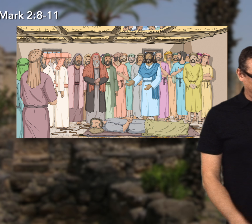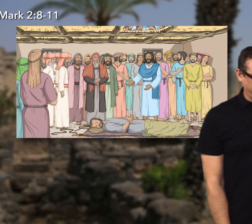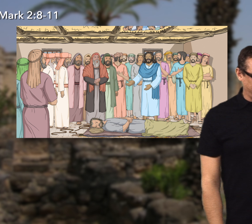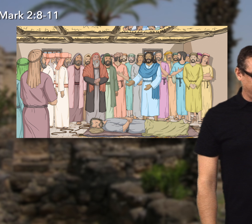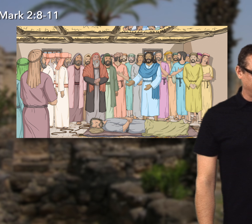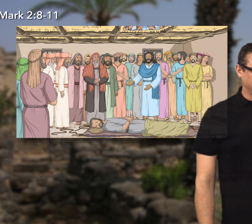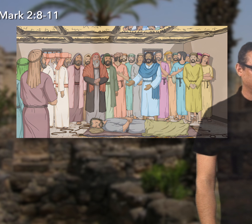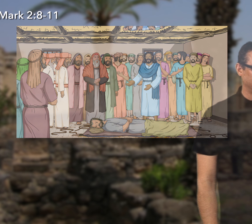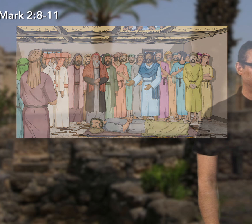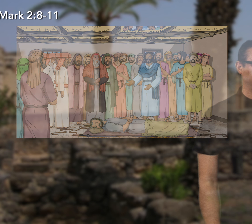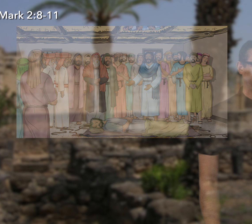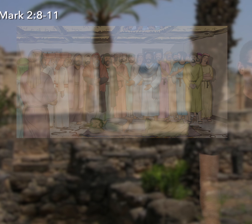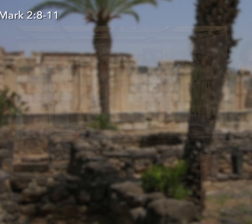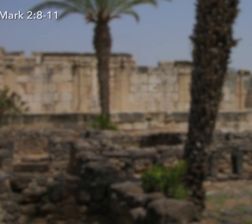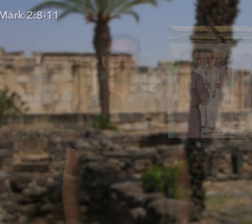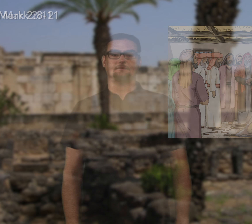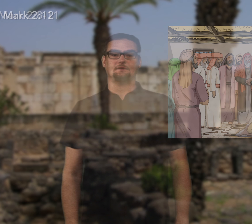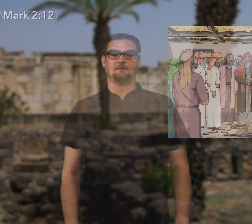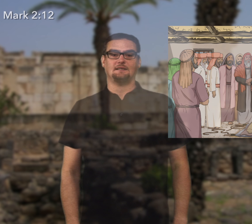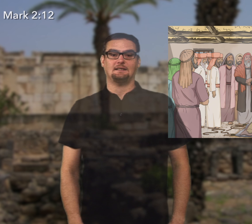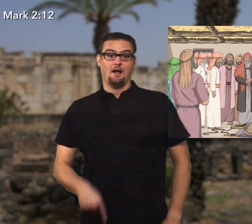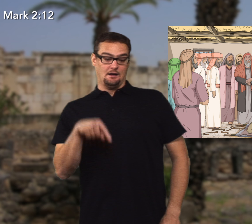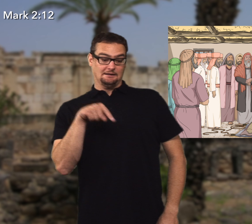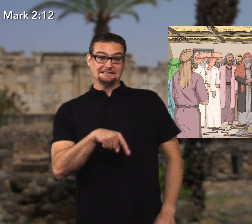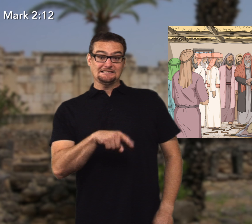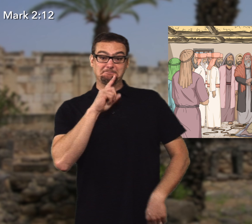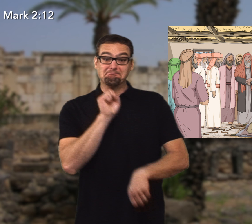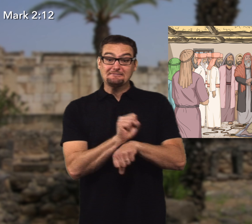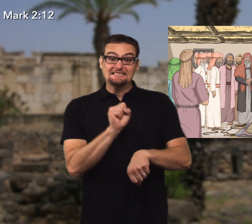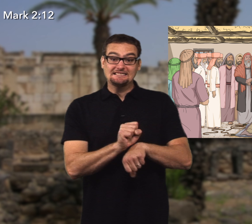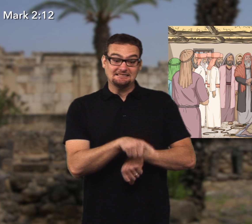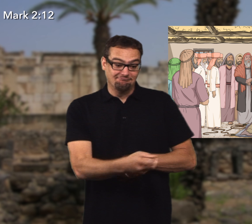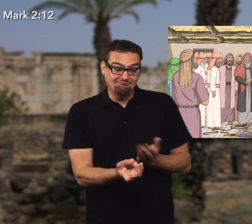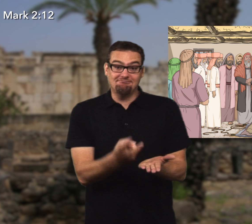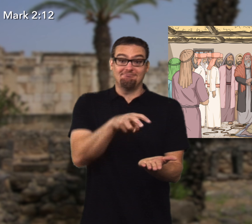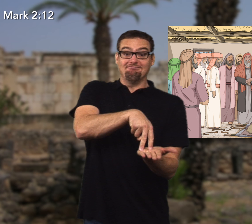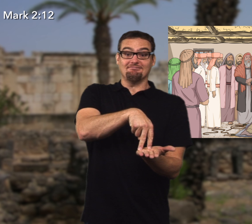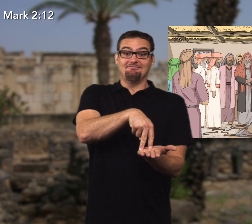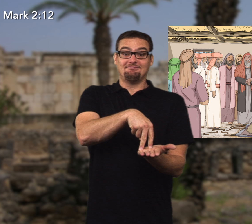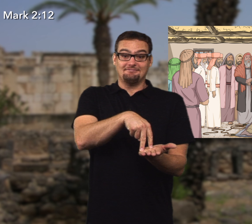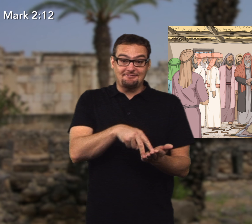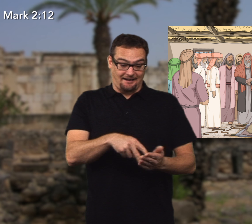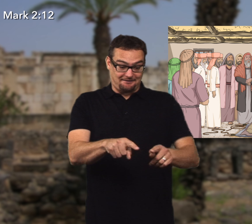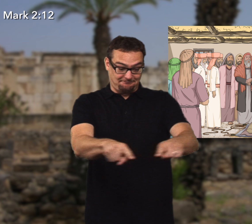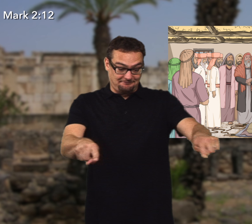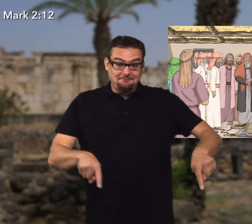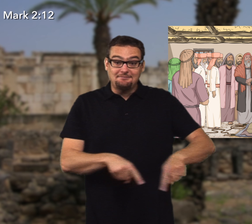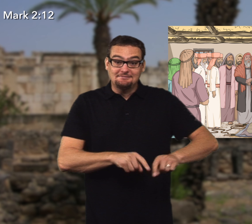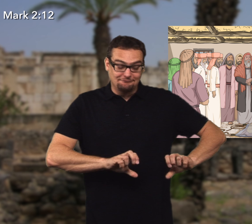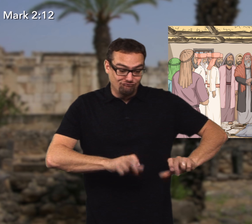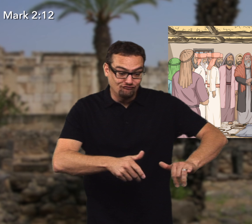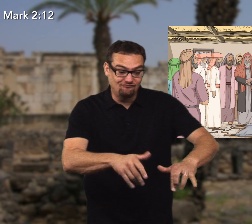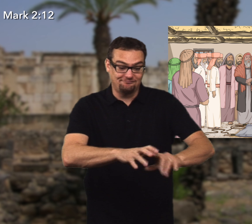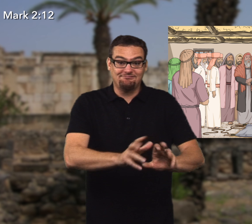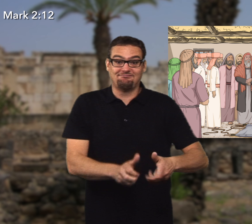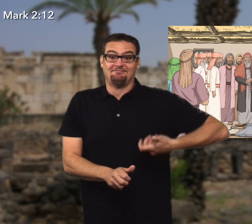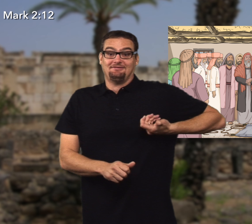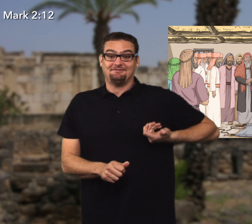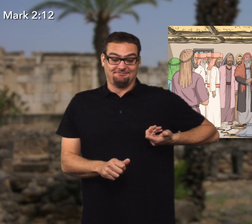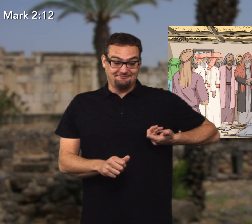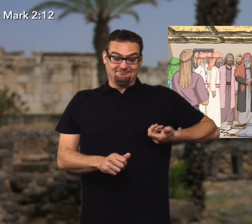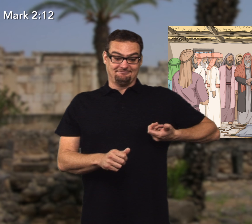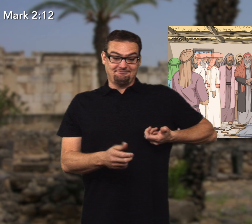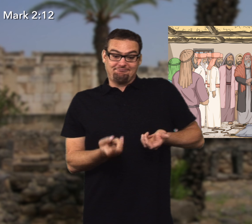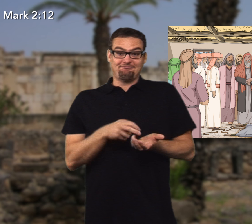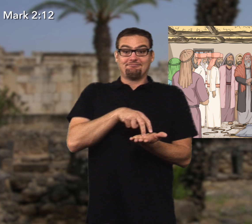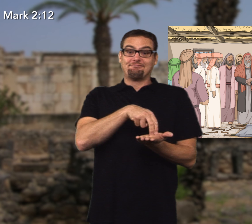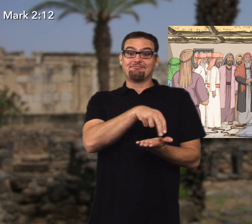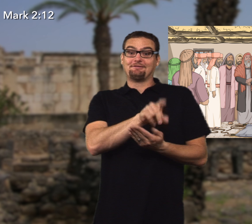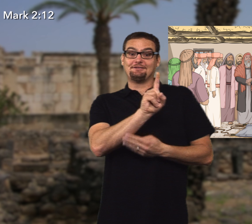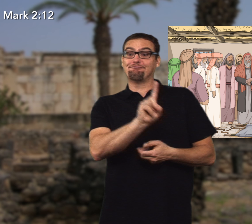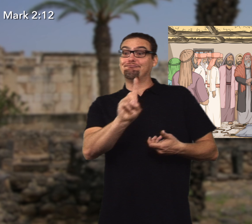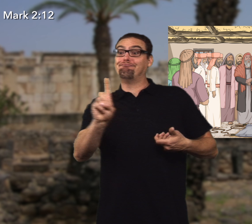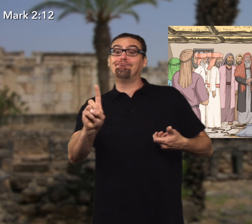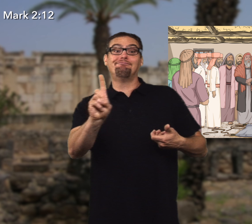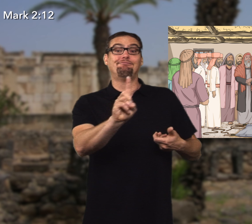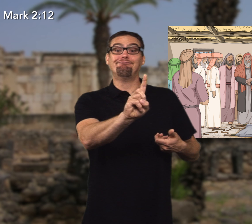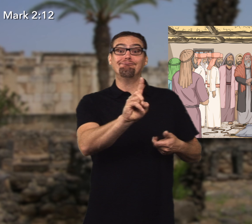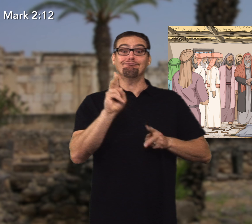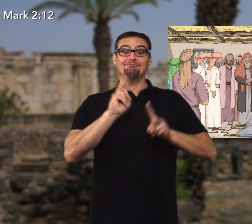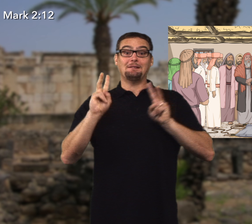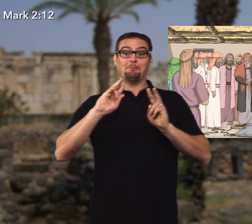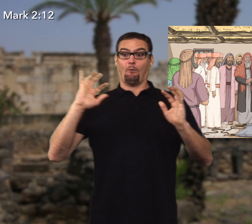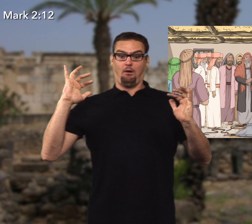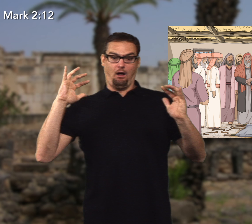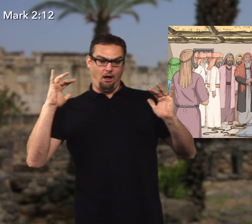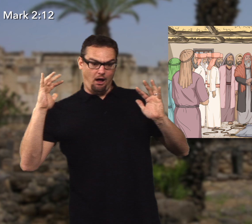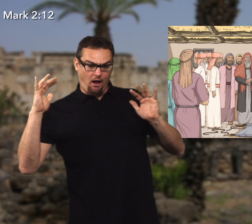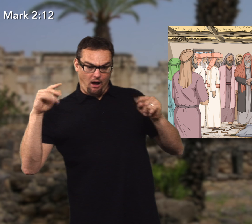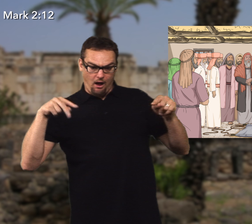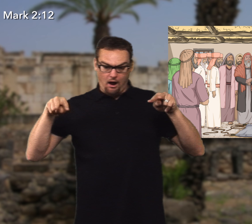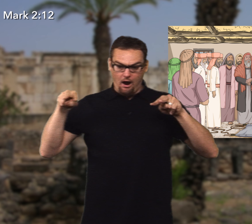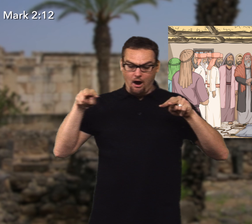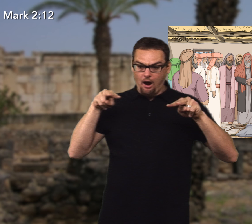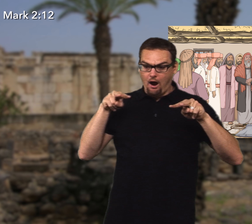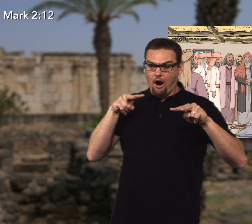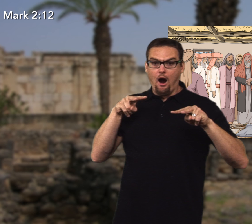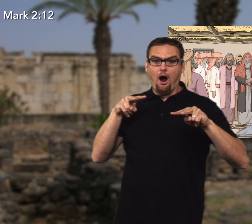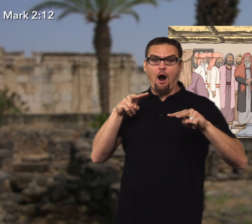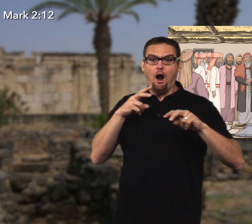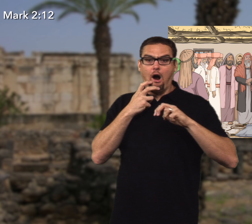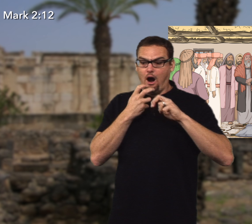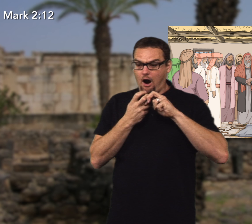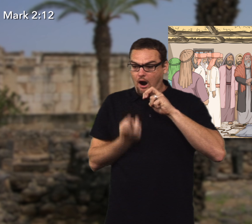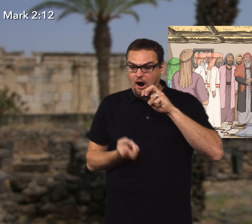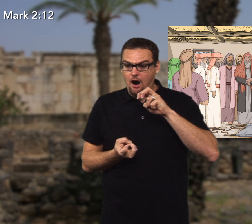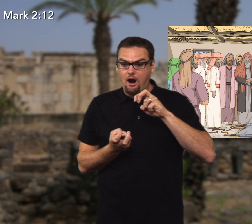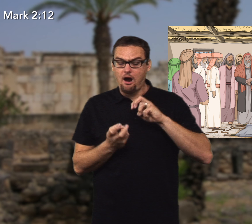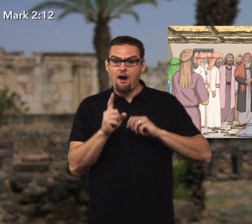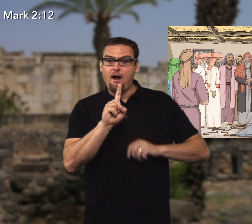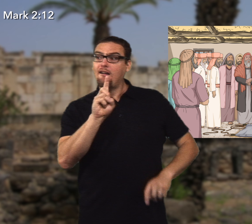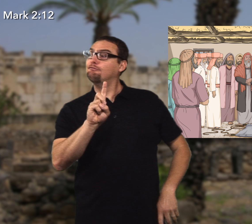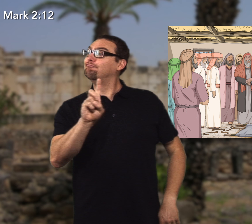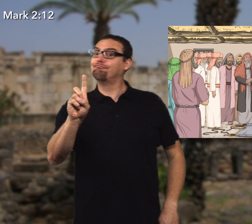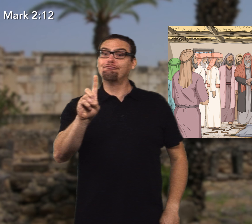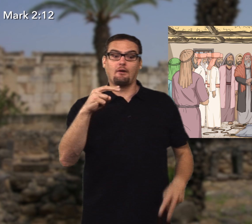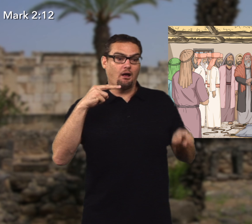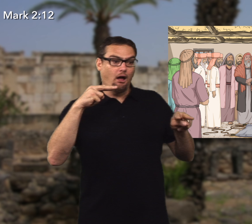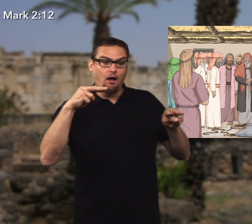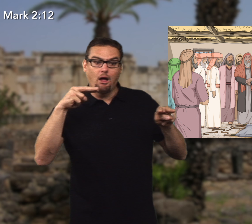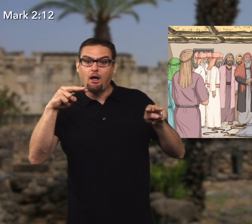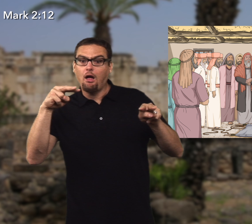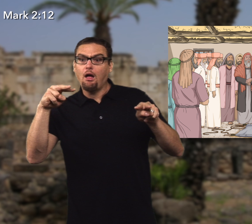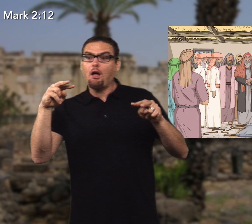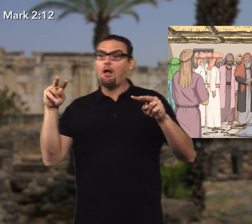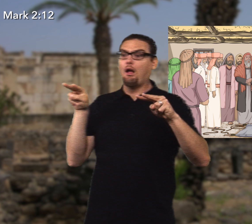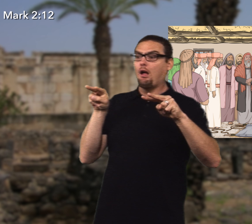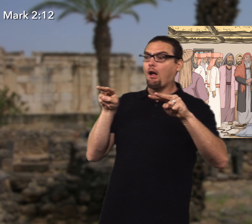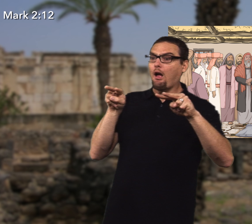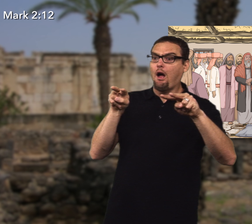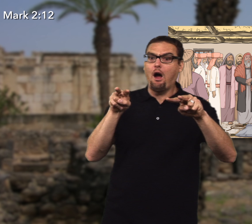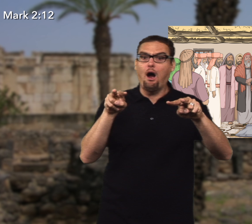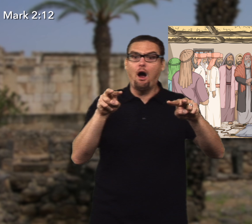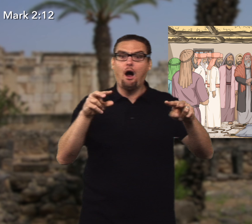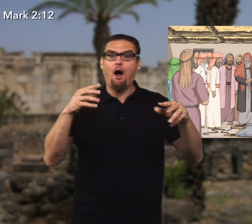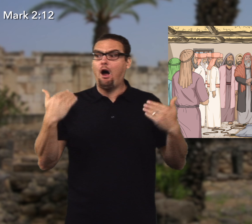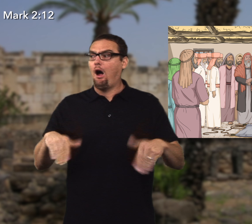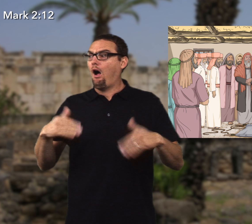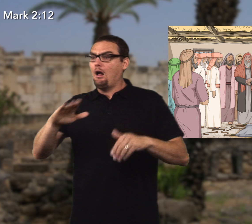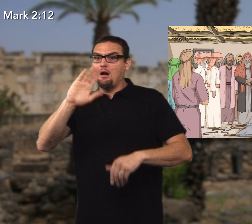And immediately the man got up, picked up his mat, and walked out in front of them all.